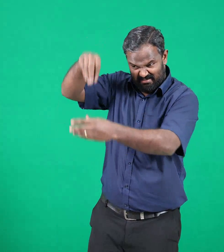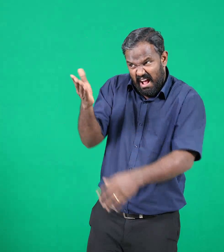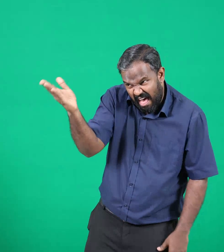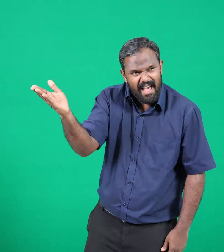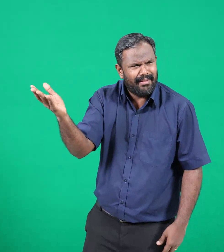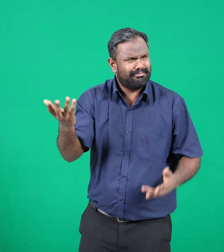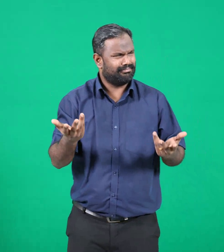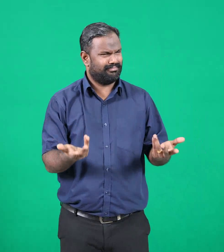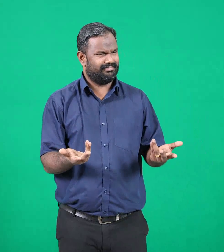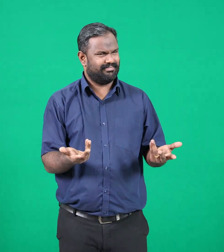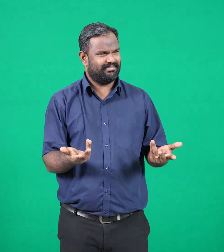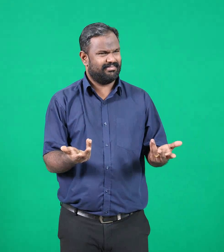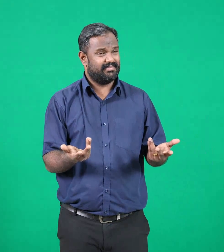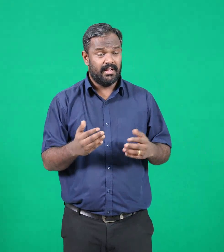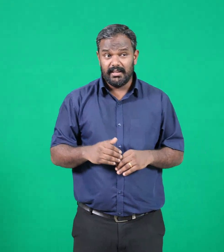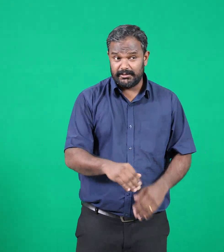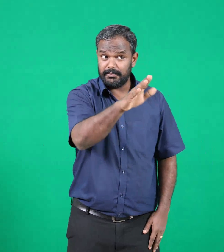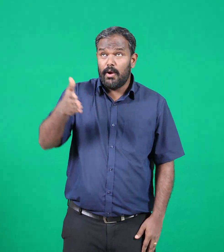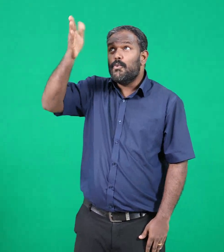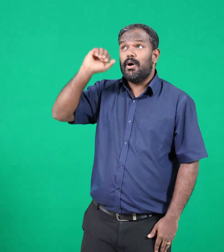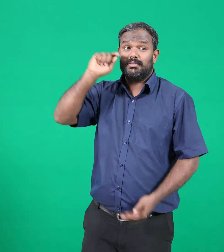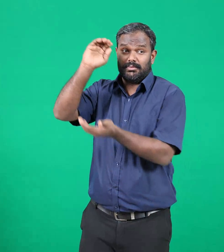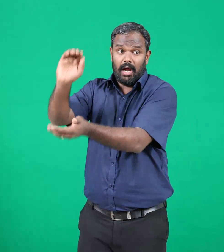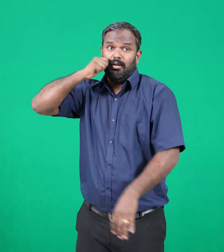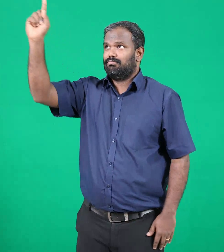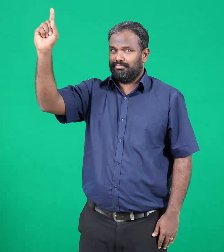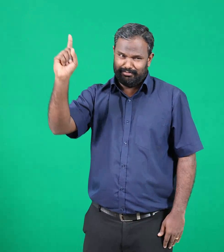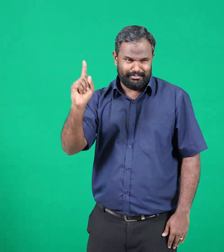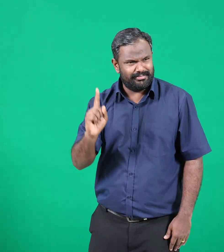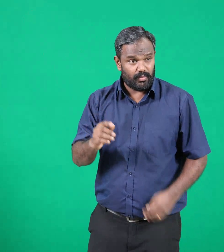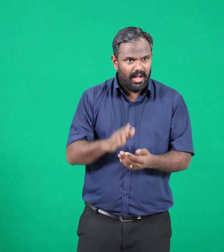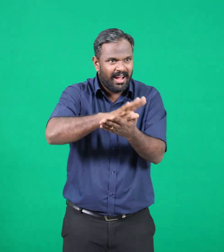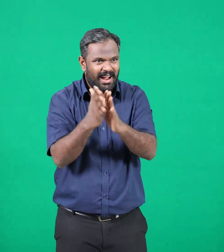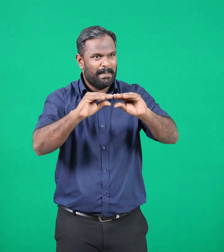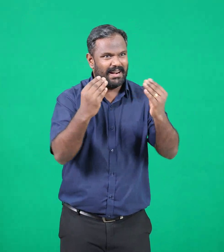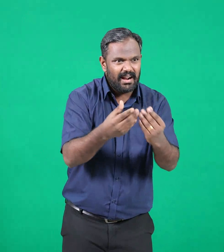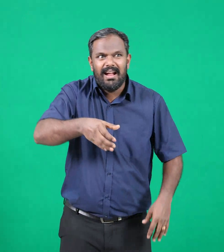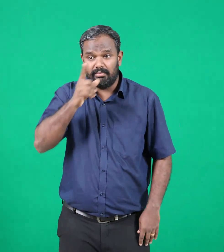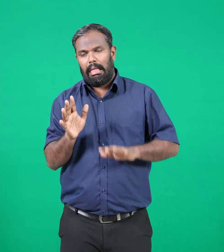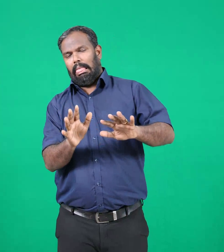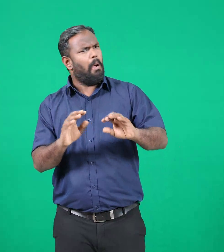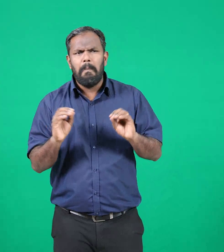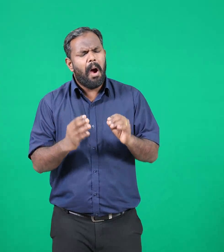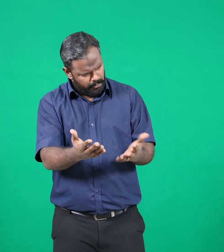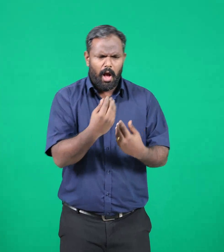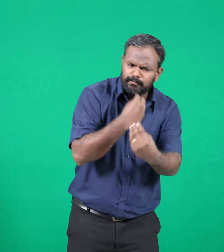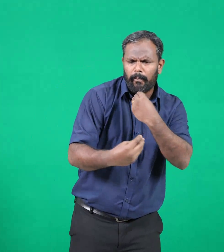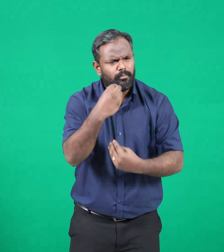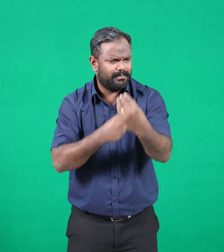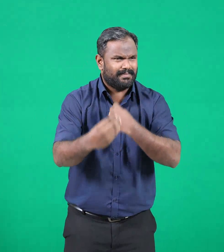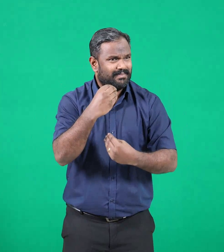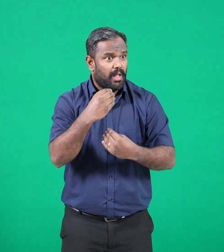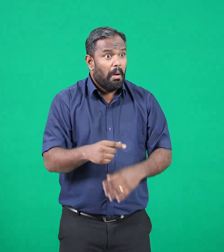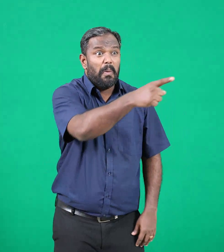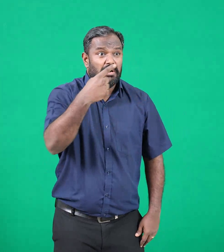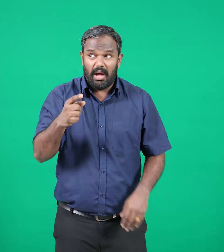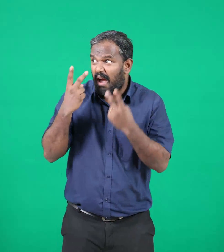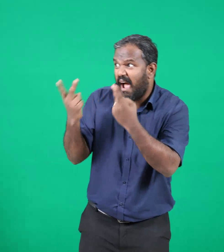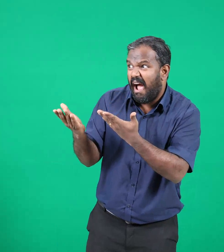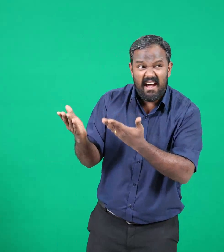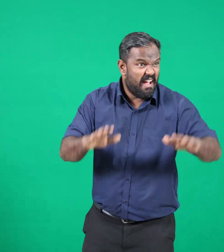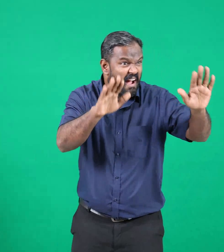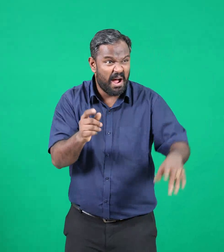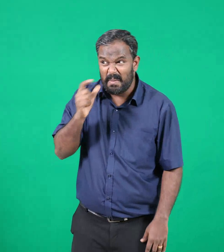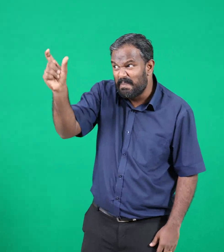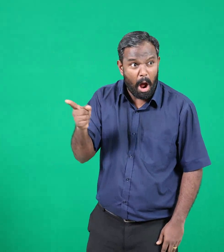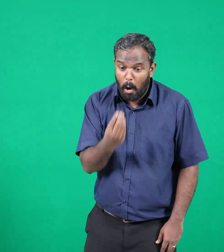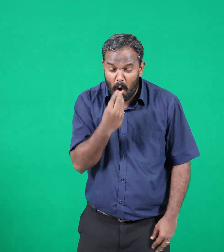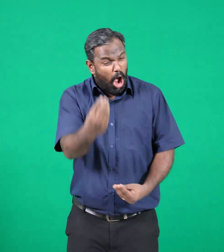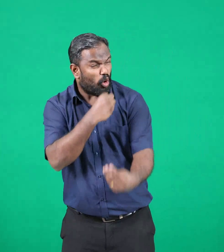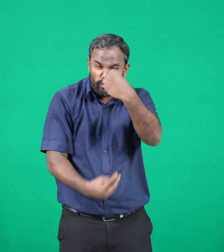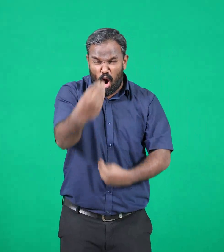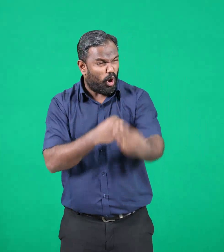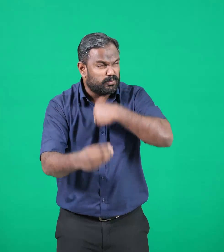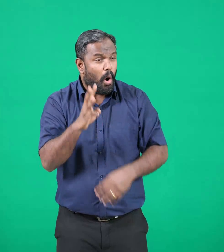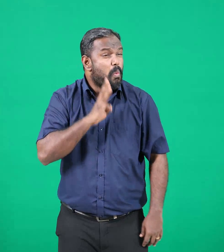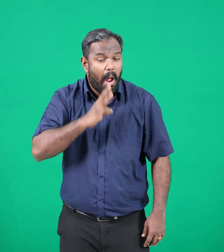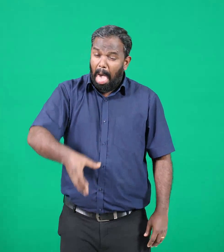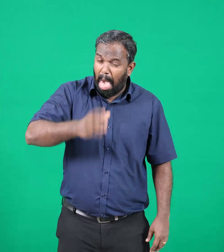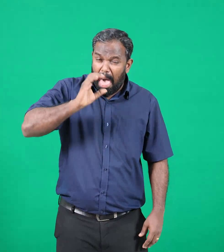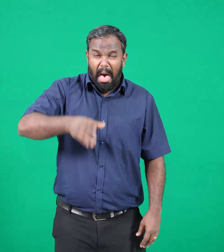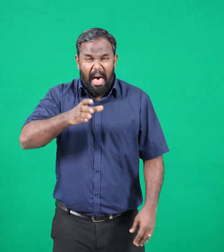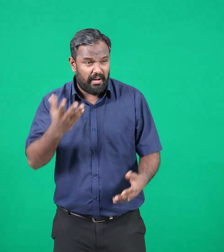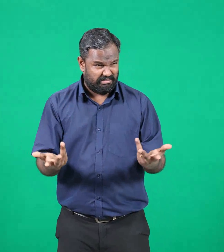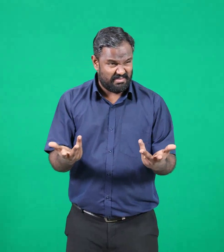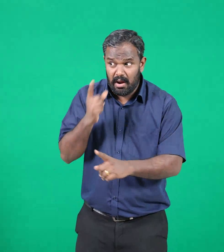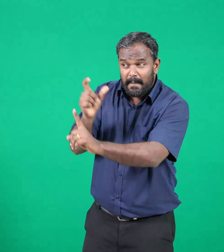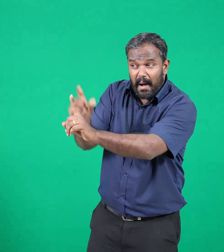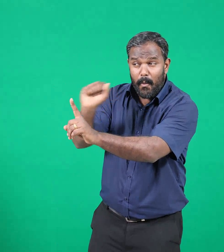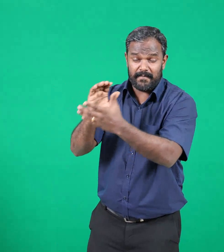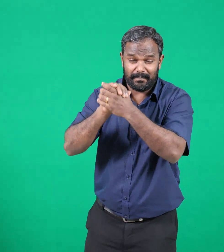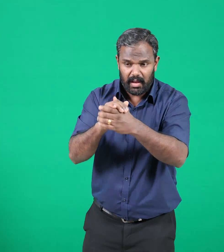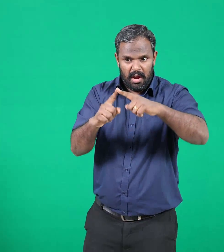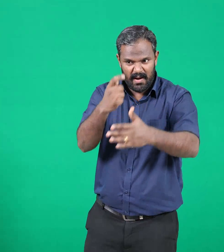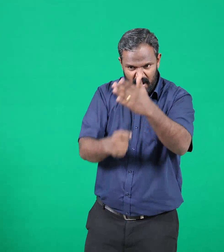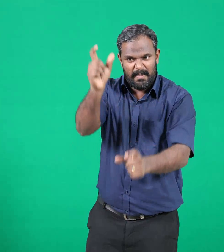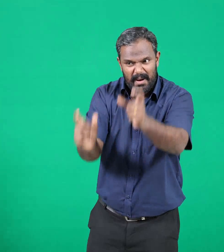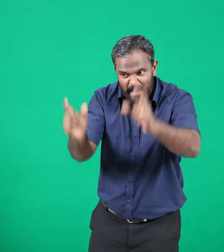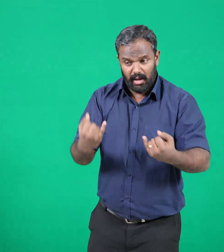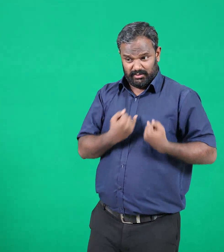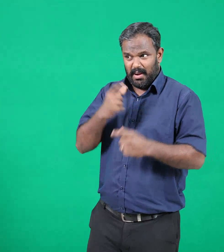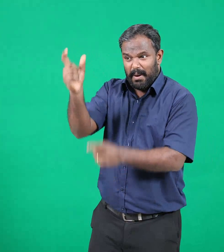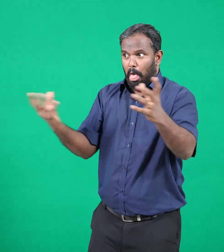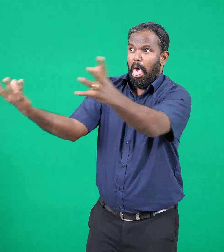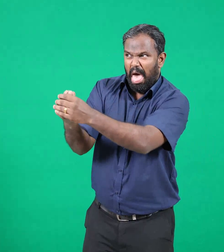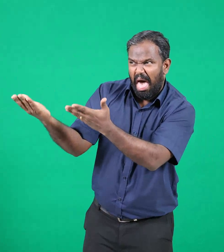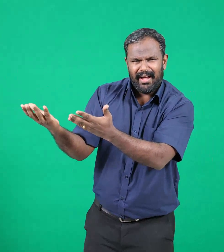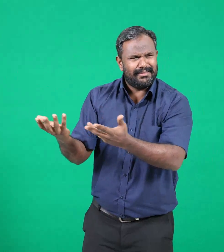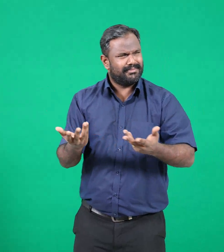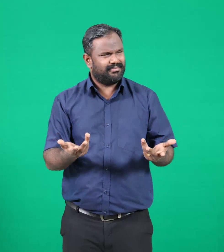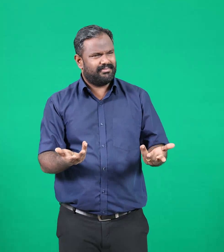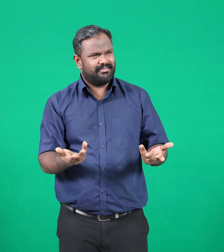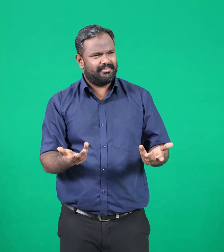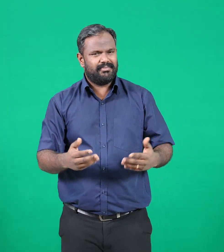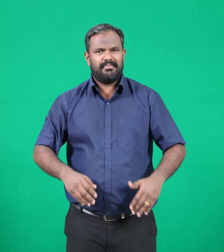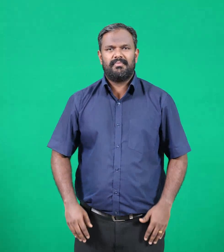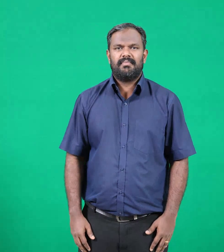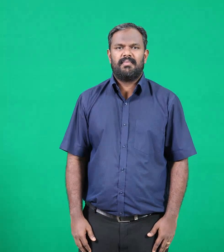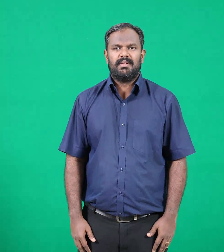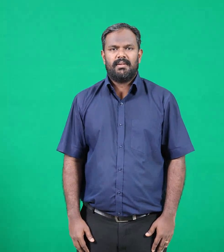The Son of Man came eating and drinking, and you say, ' Look at this glutton and drunkard, a friend of tax collectors and sinners!'